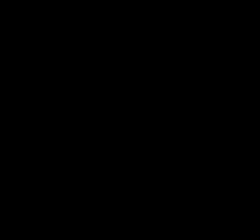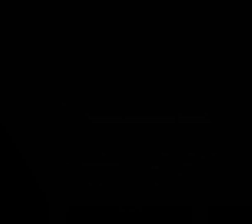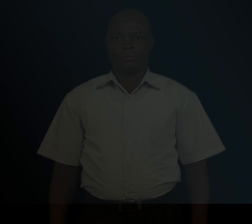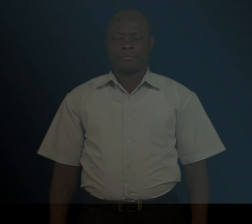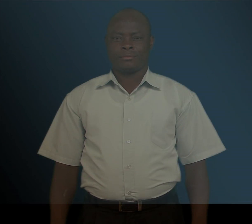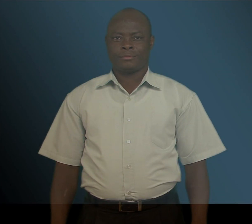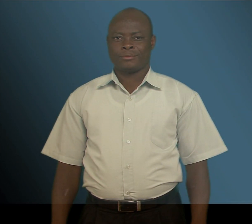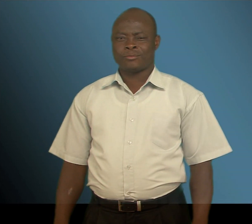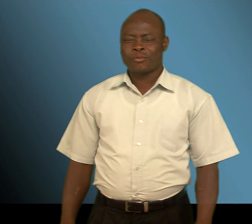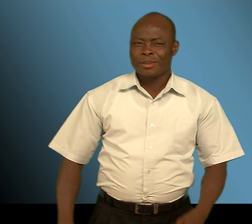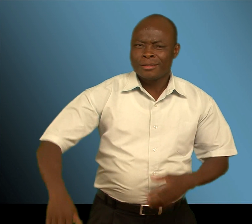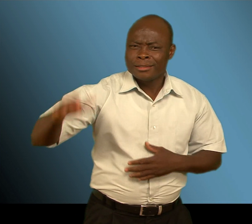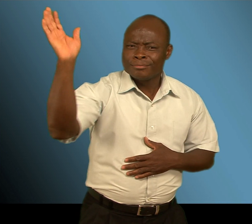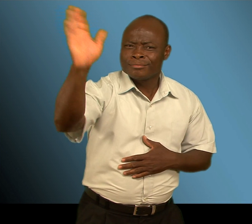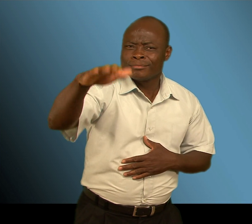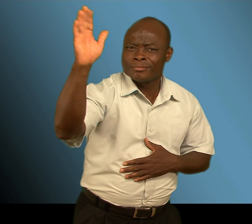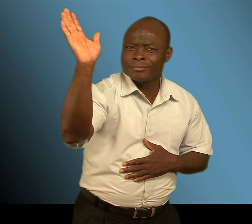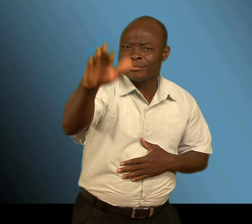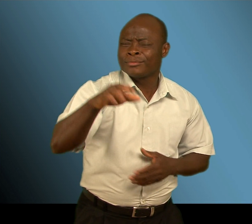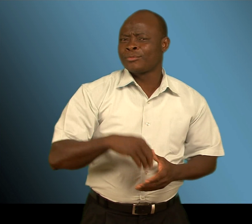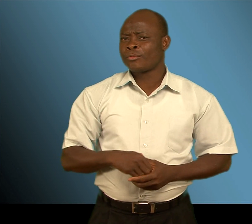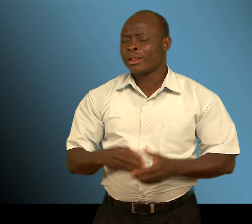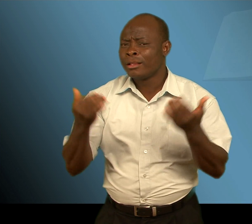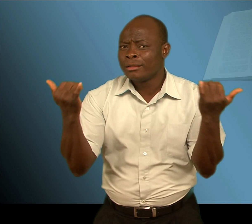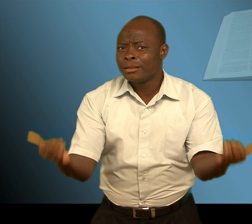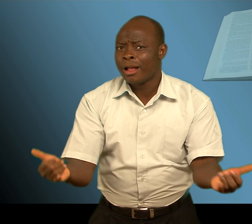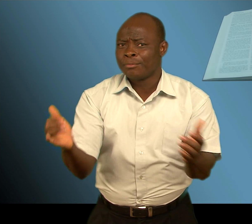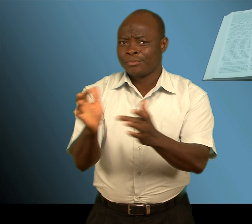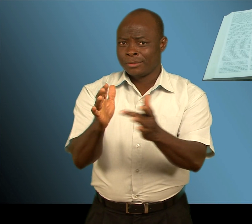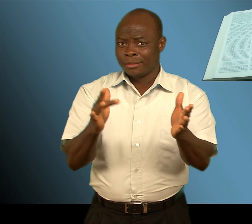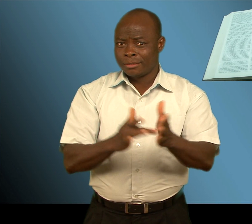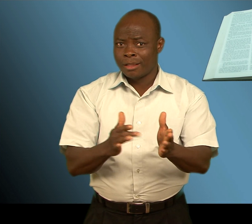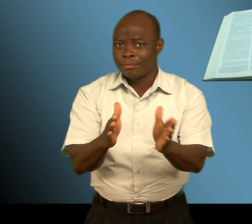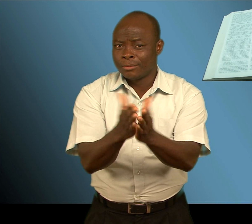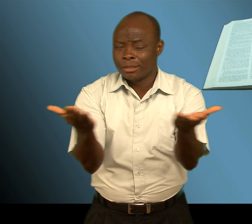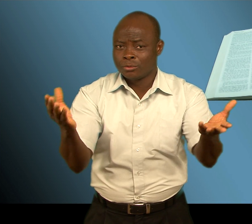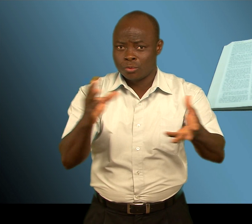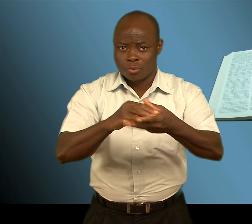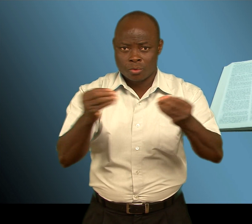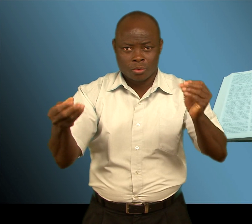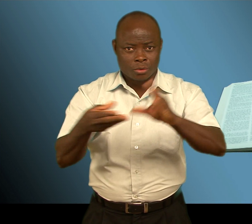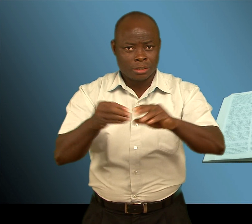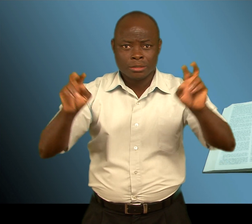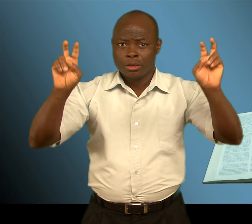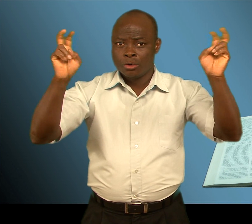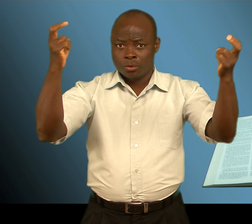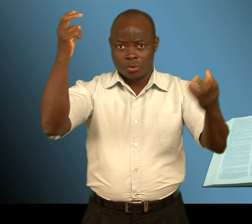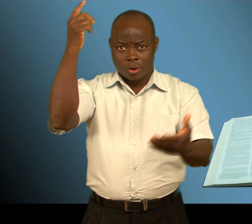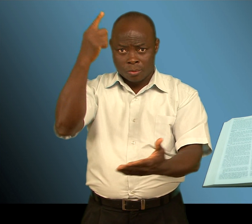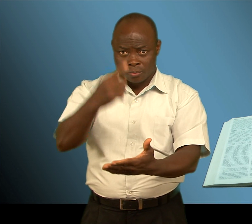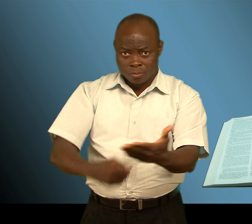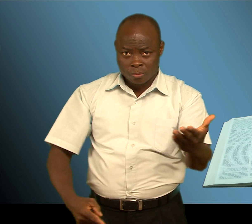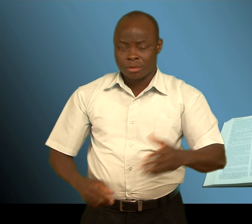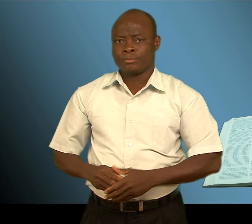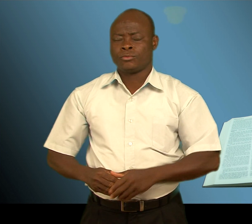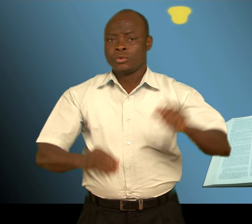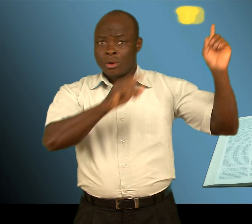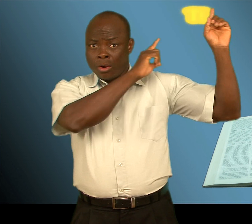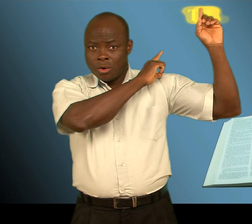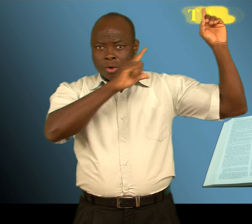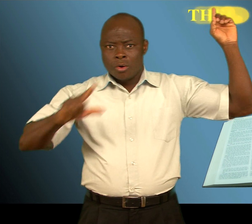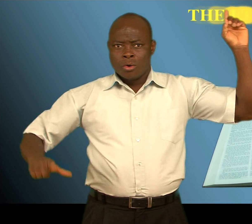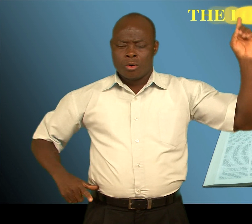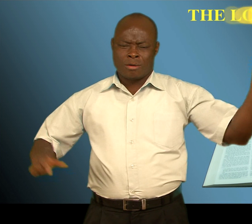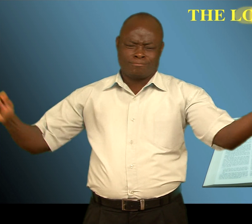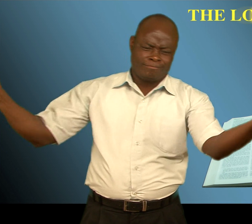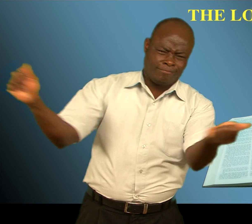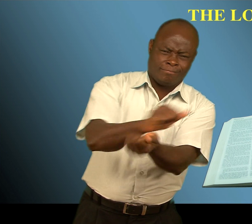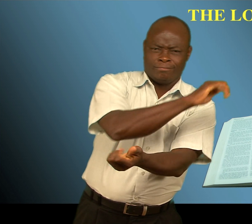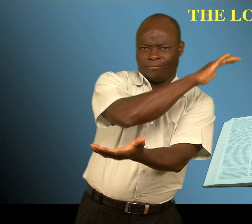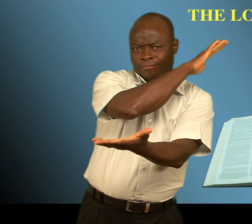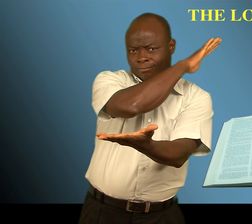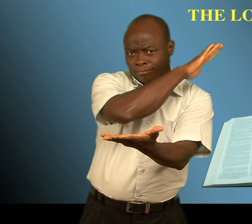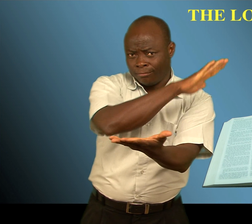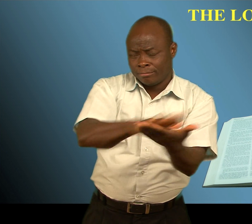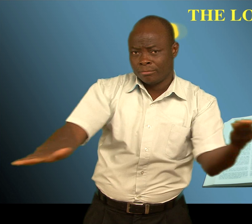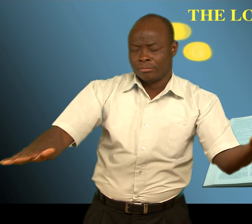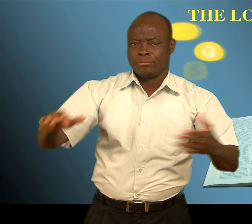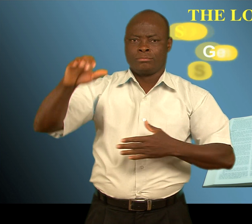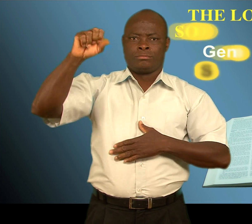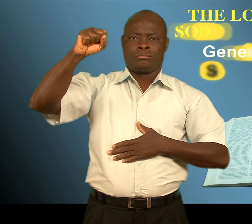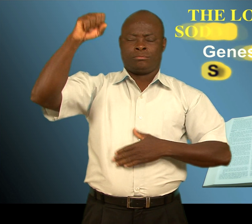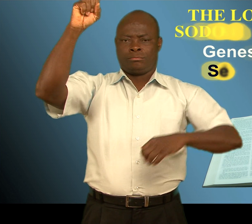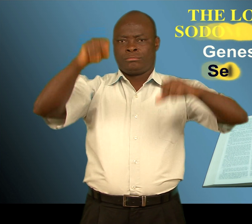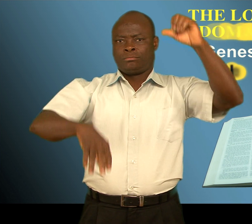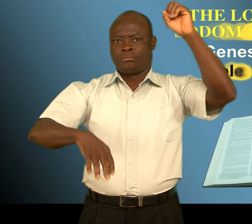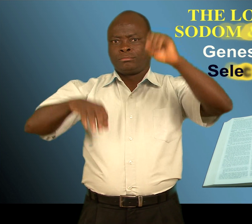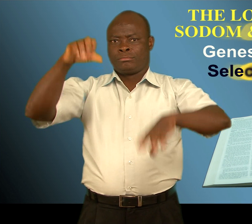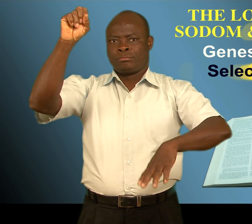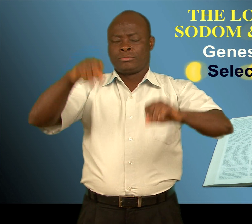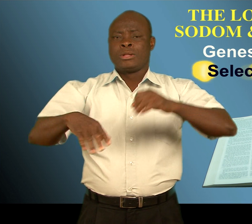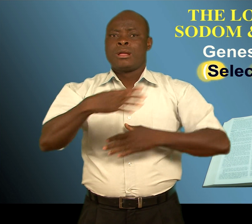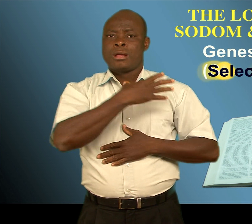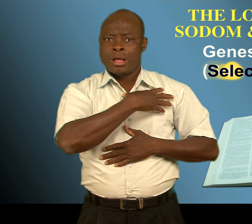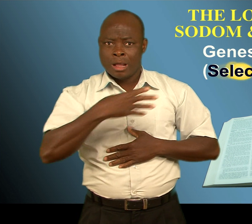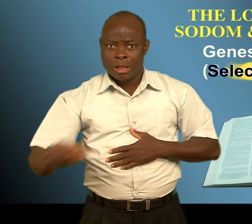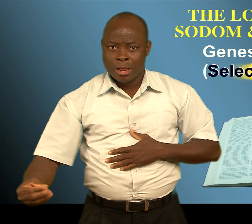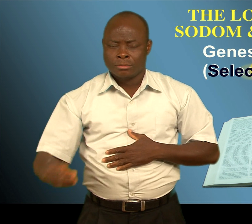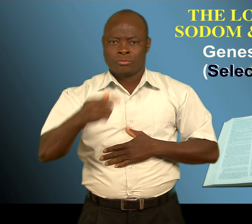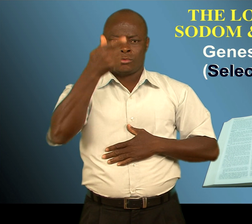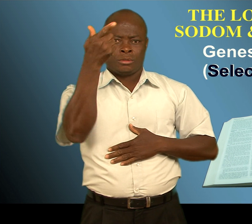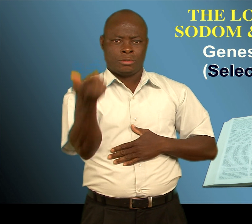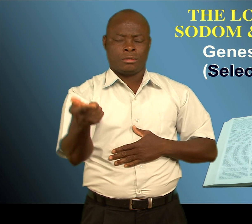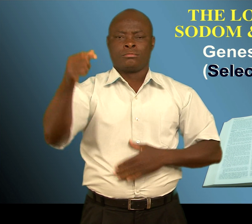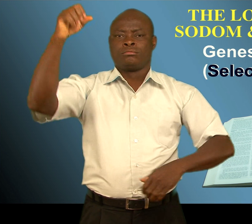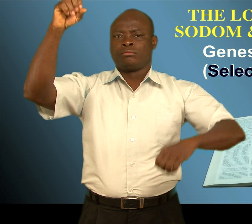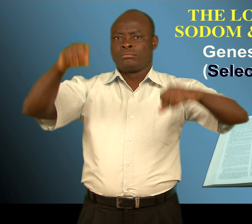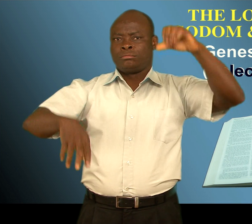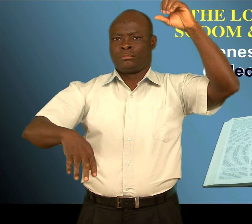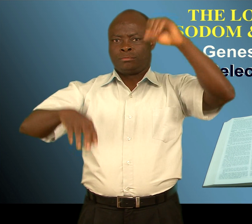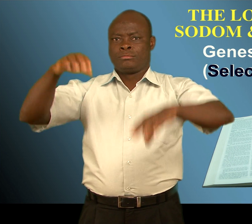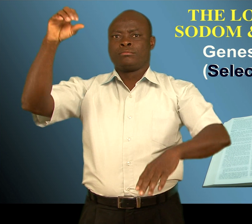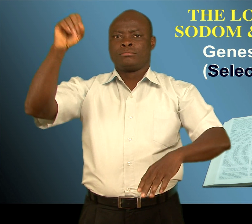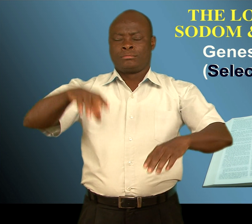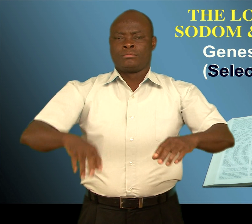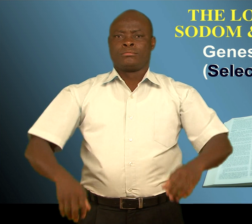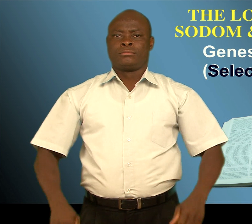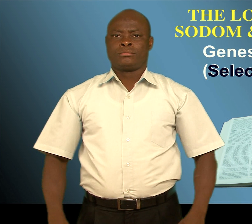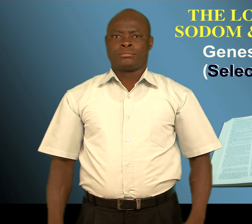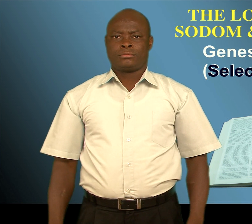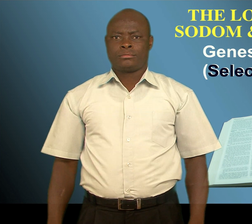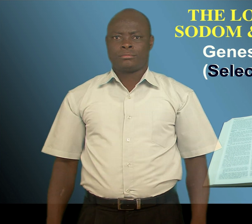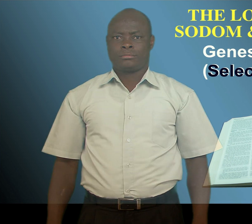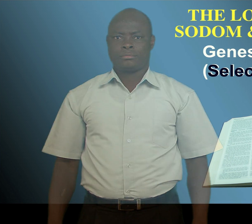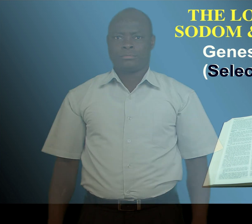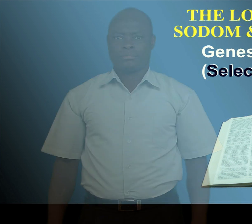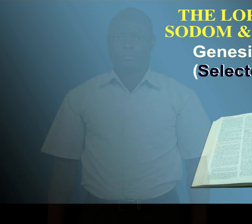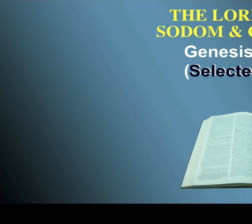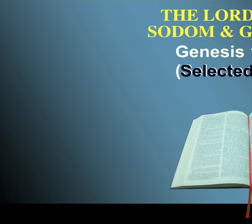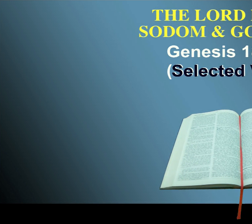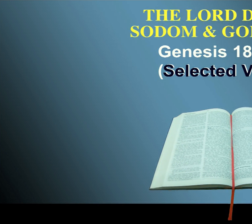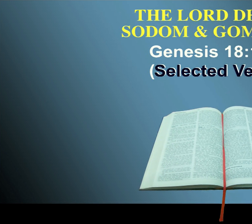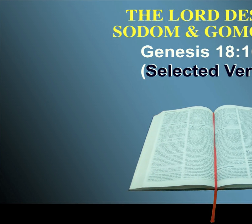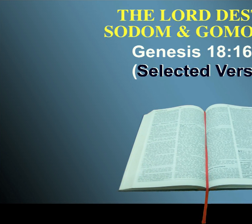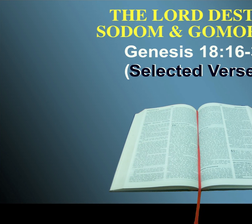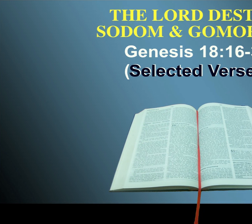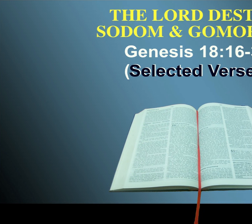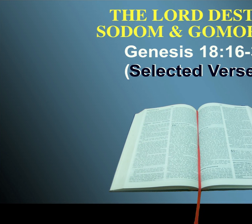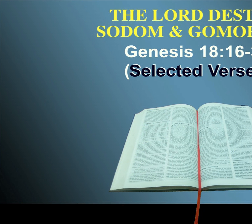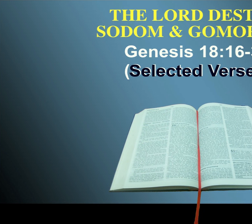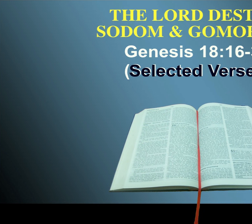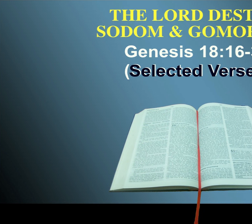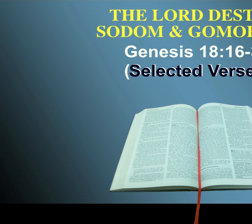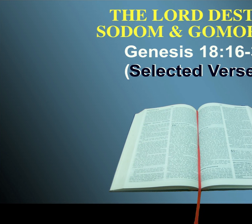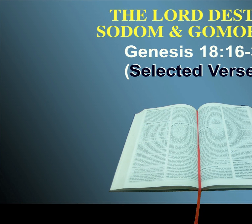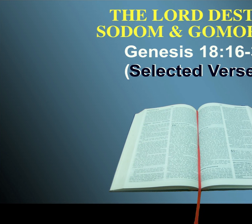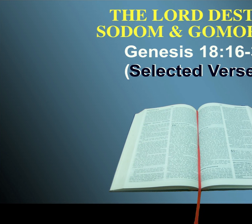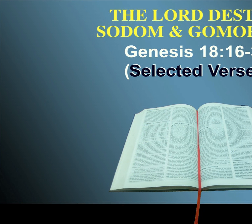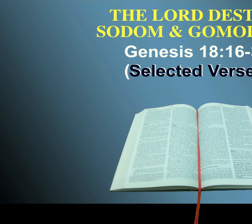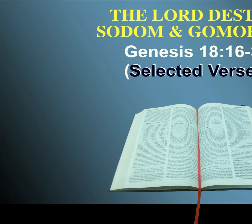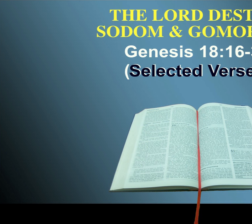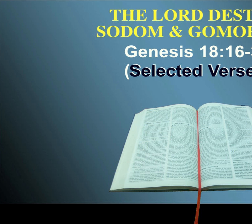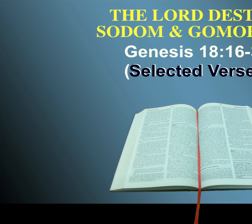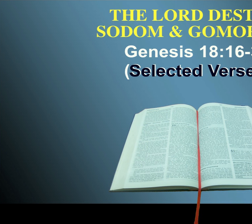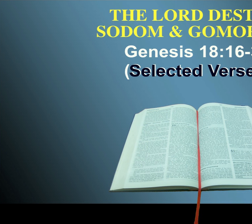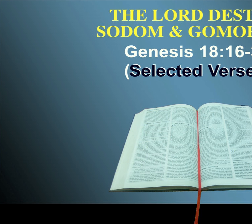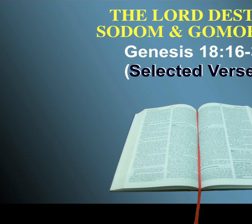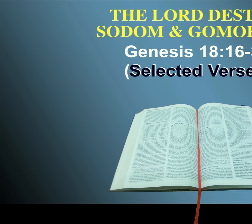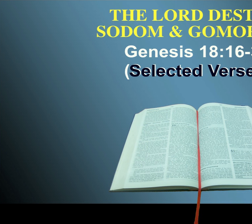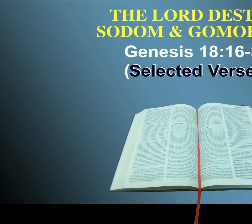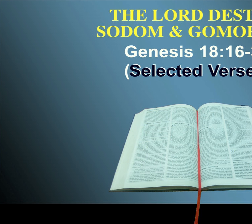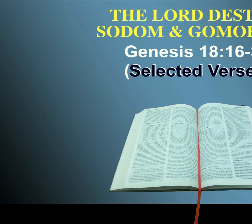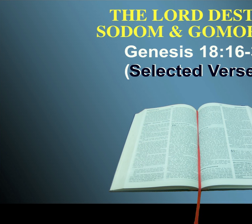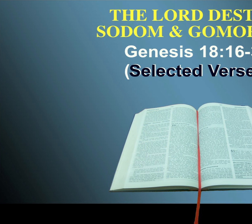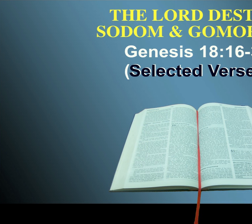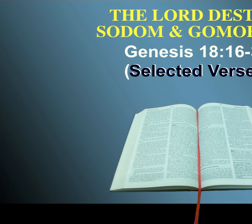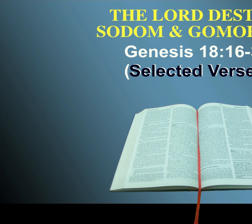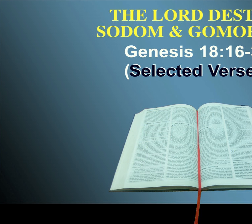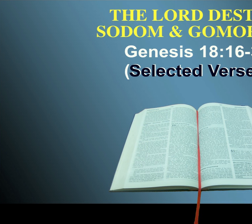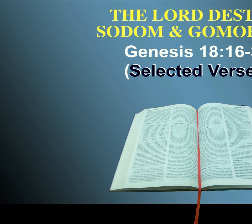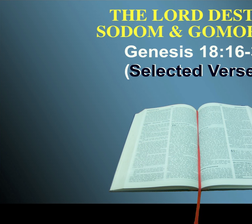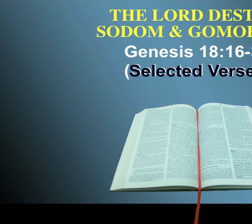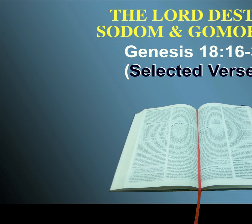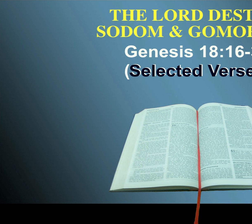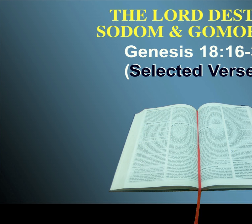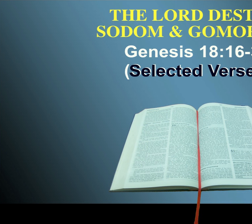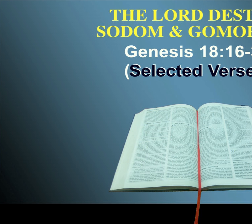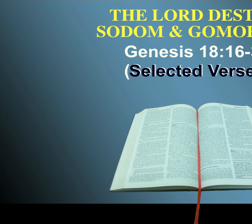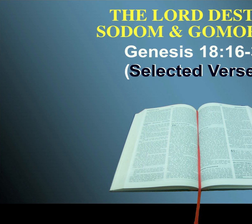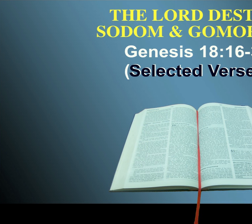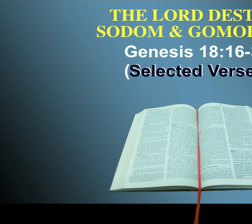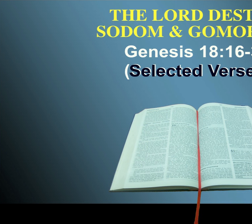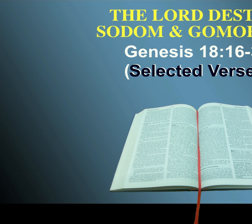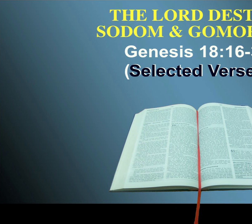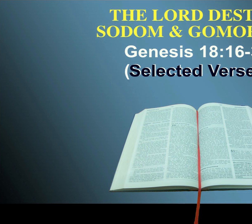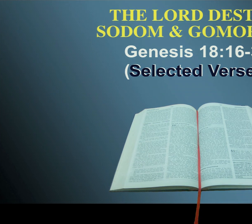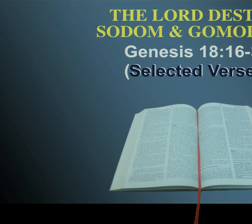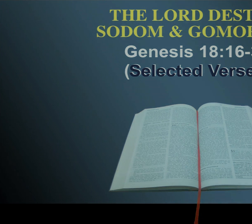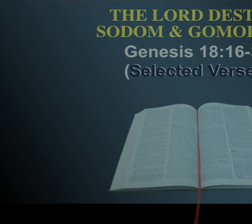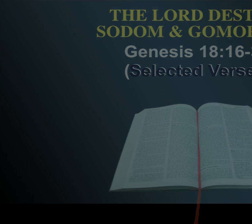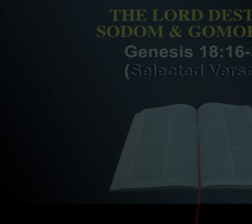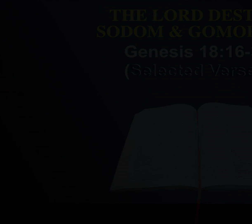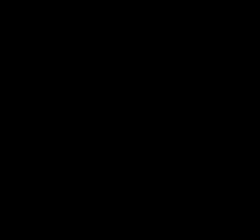The Lord destroys Sodom and Gomorrah